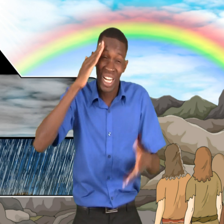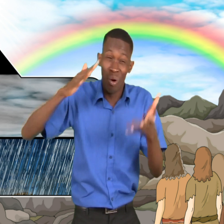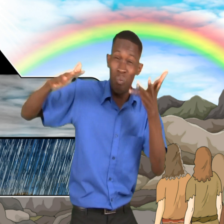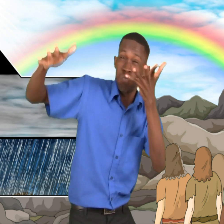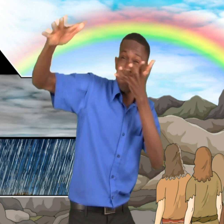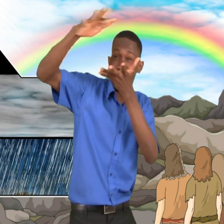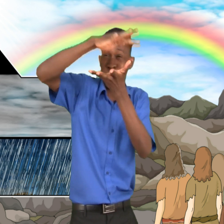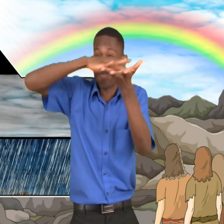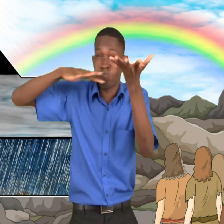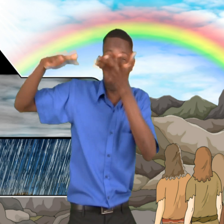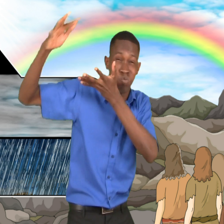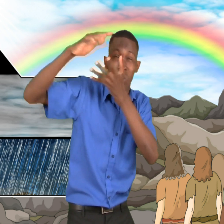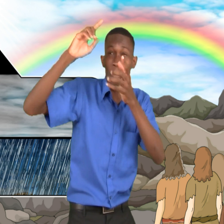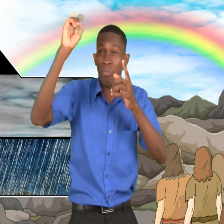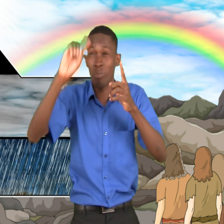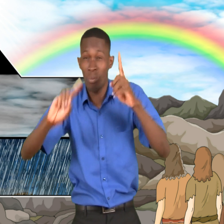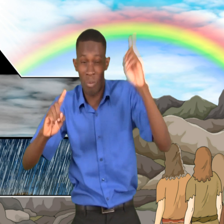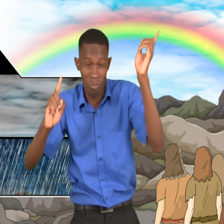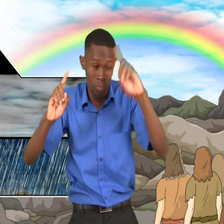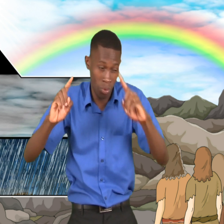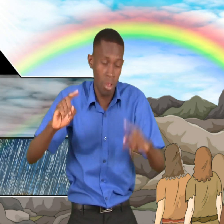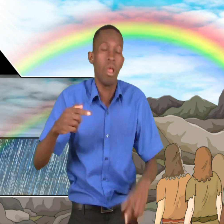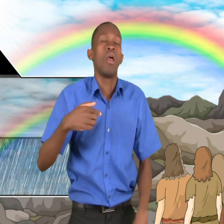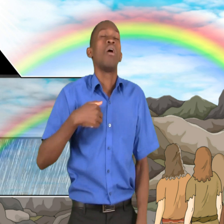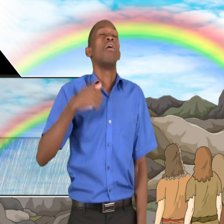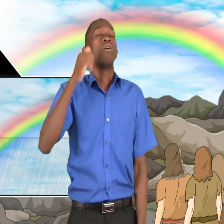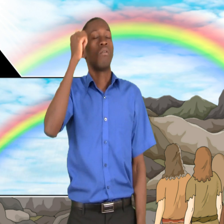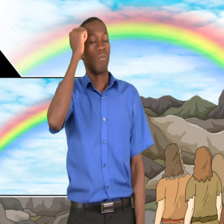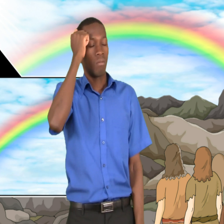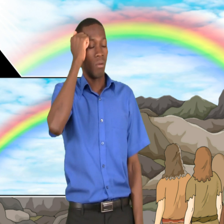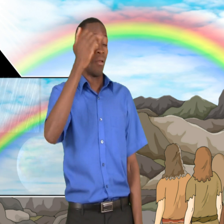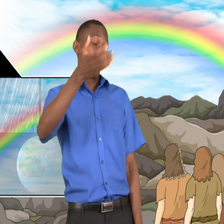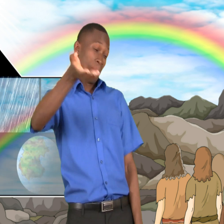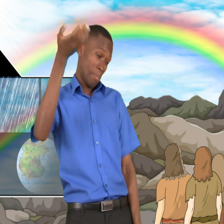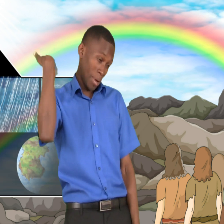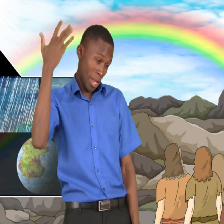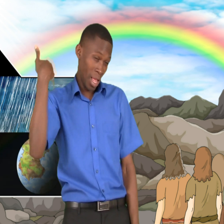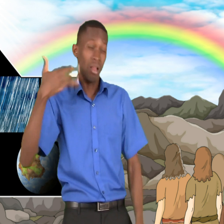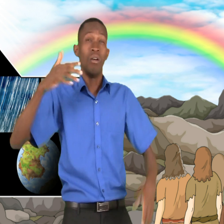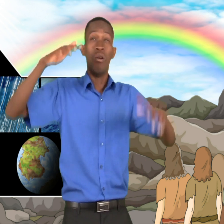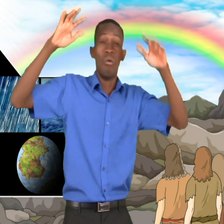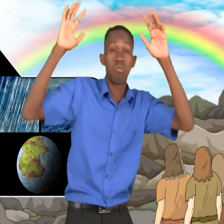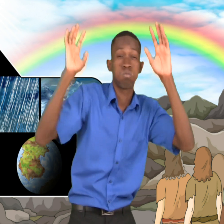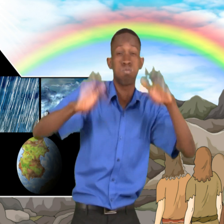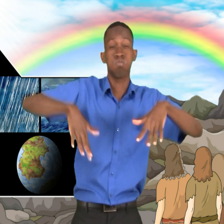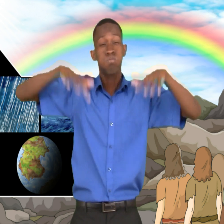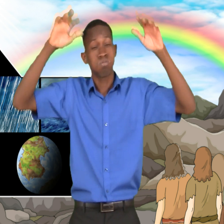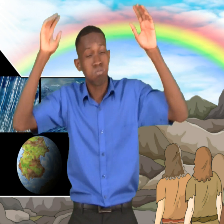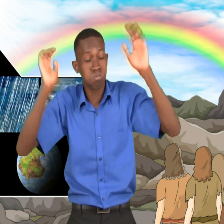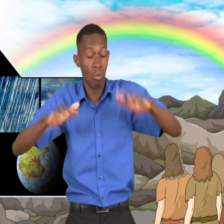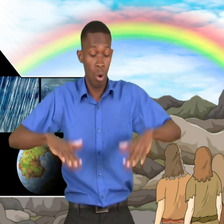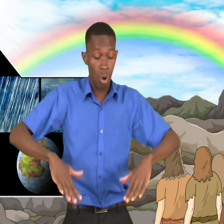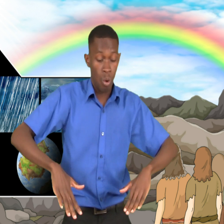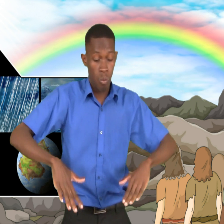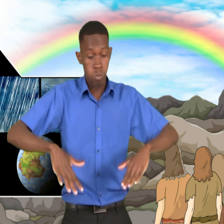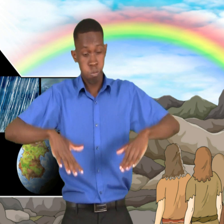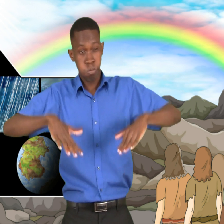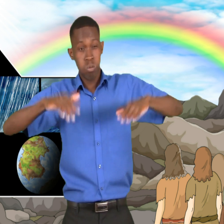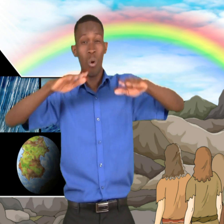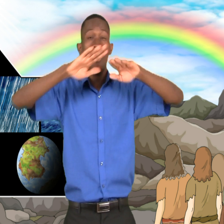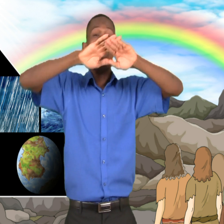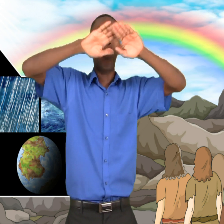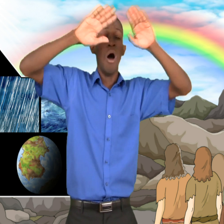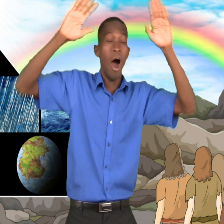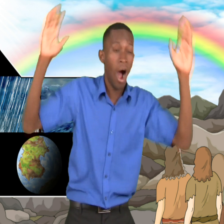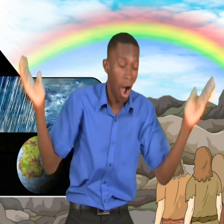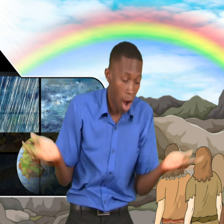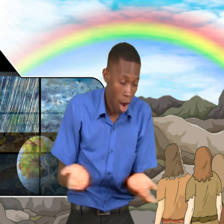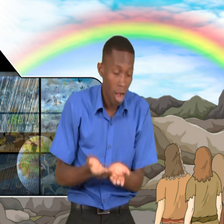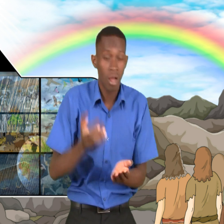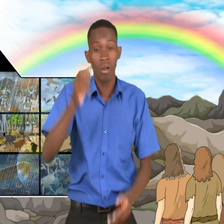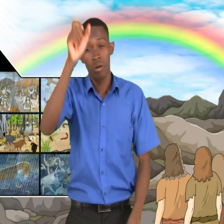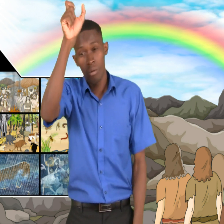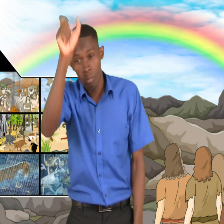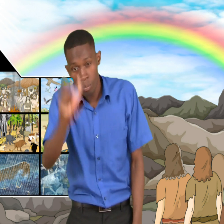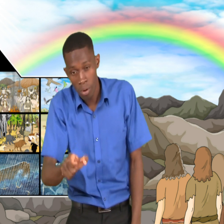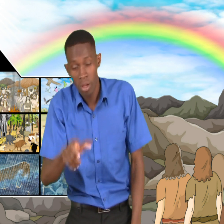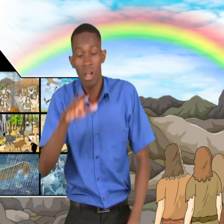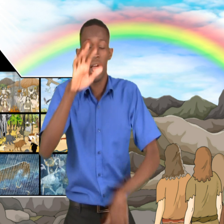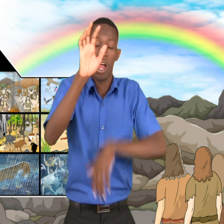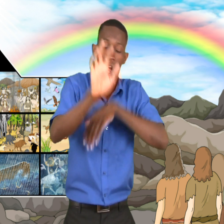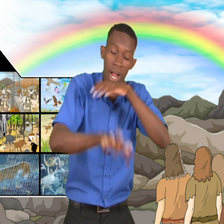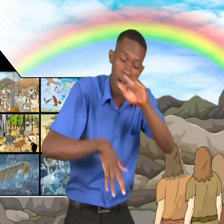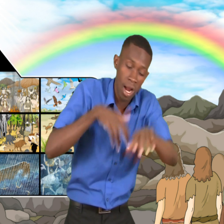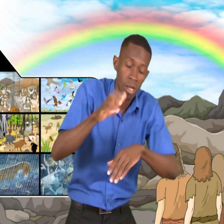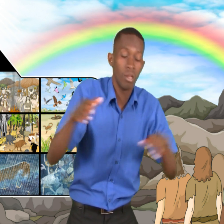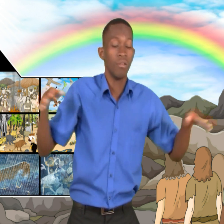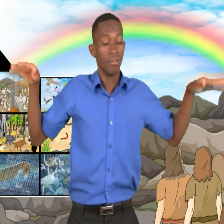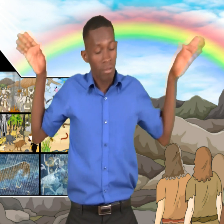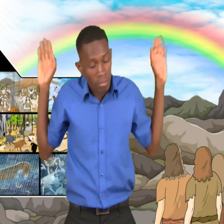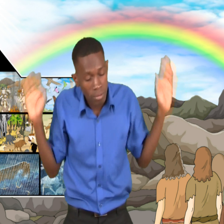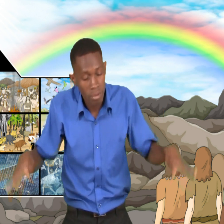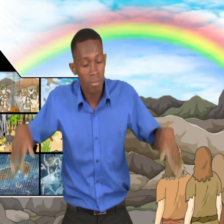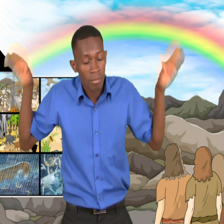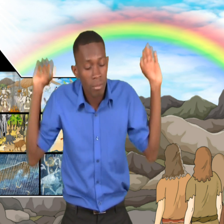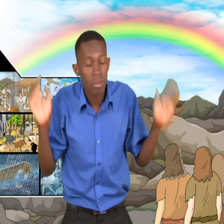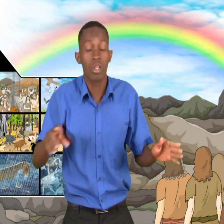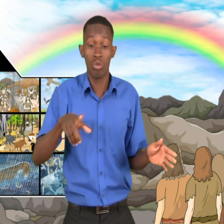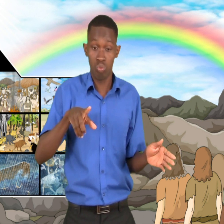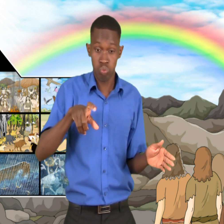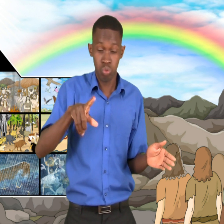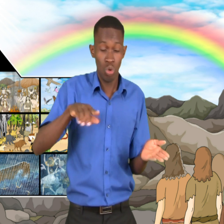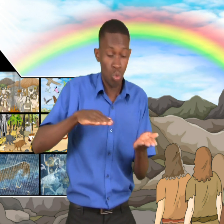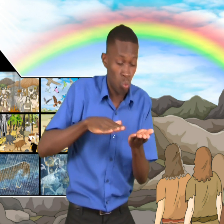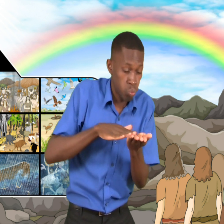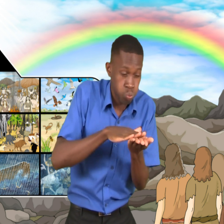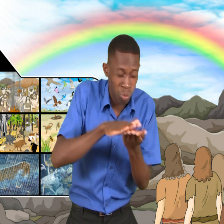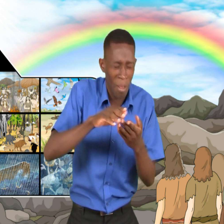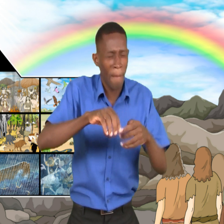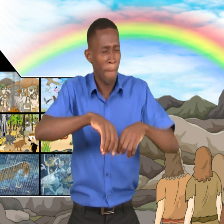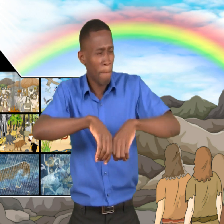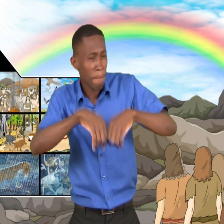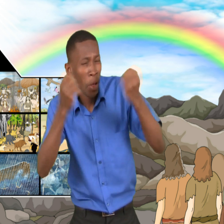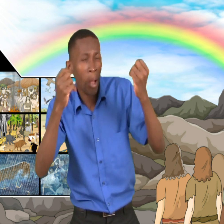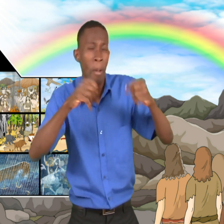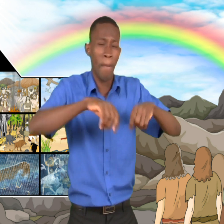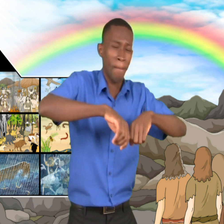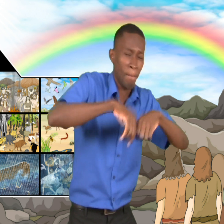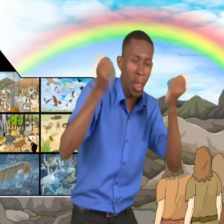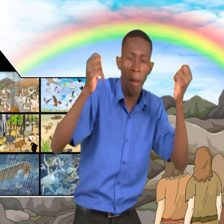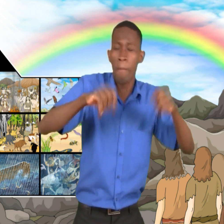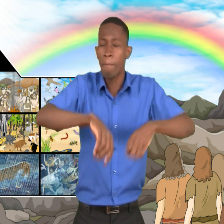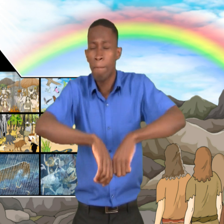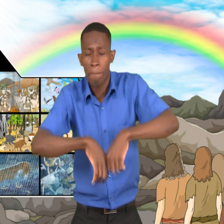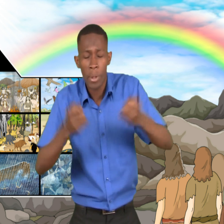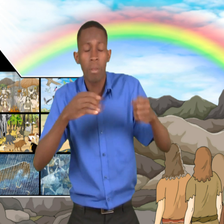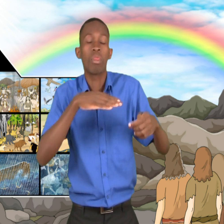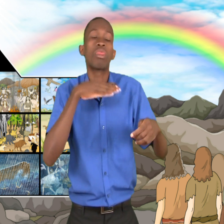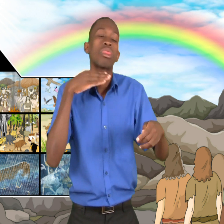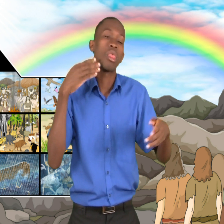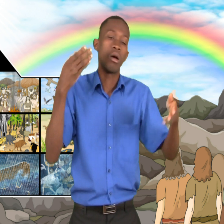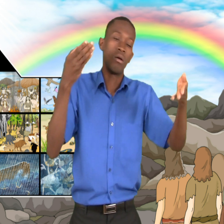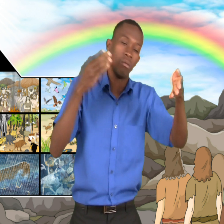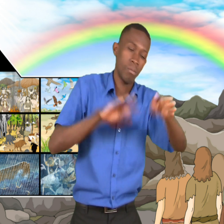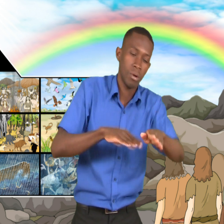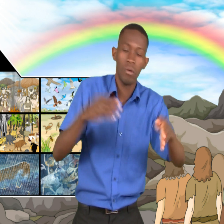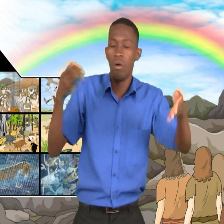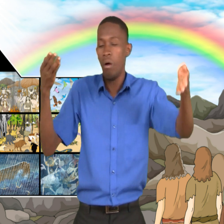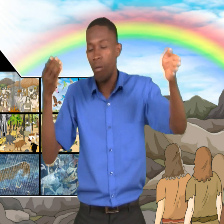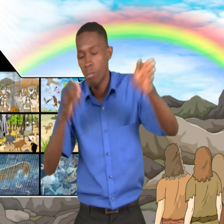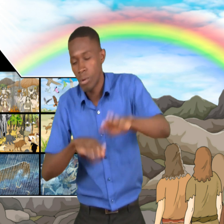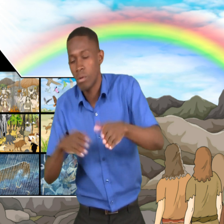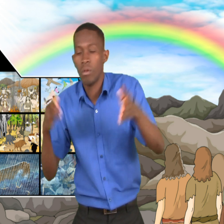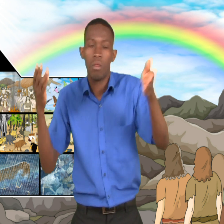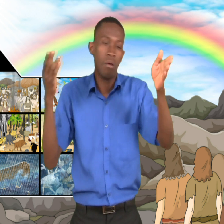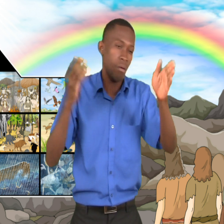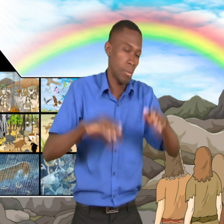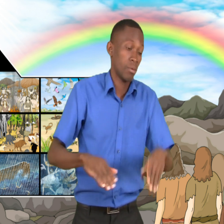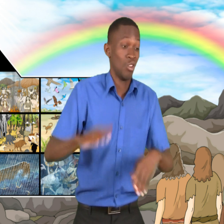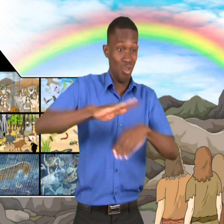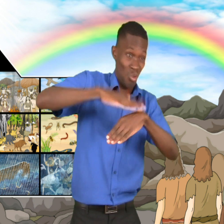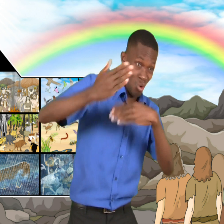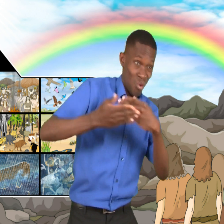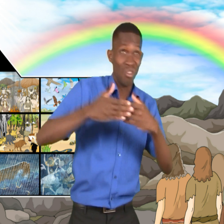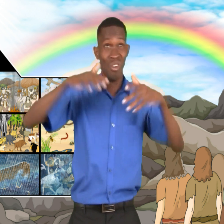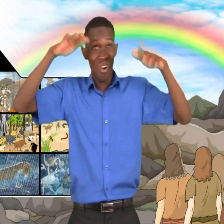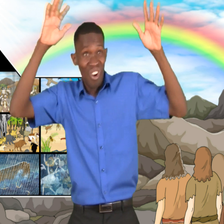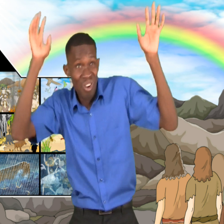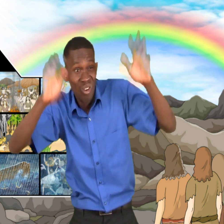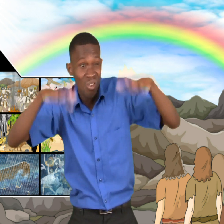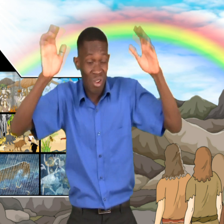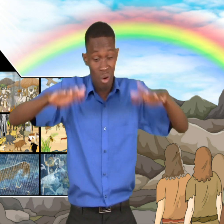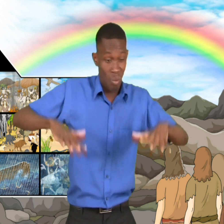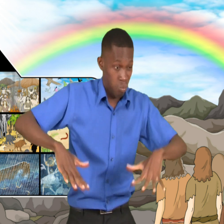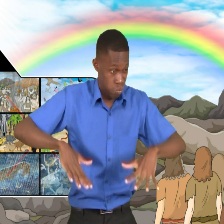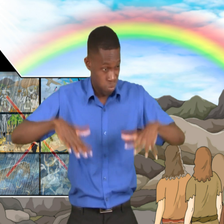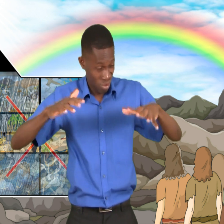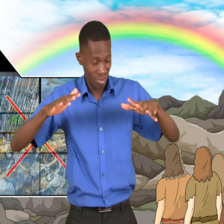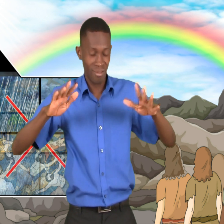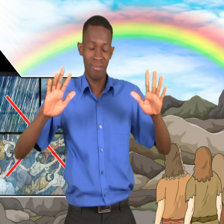And God said, “This is the sign of the covenant I am making between Me and you and every living creature with you, a covenant for all generations to come: I have set My rainbow in the clouds, and it will be a sign of the covenant between Me and the earth.